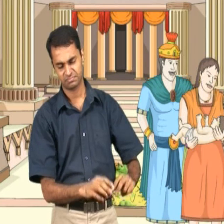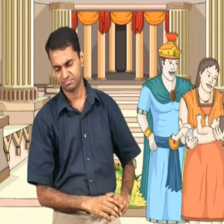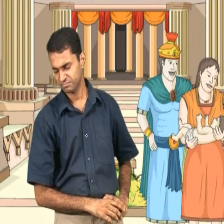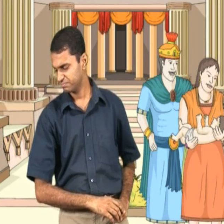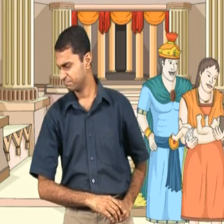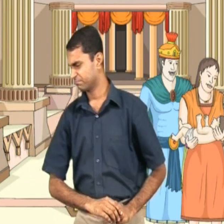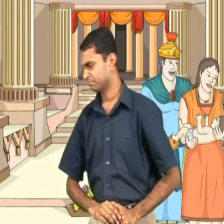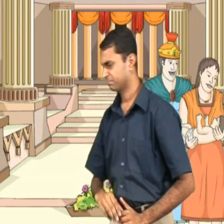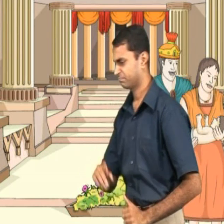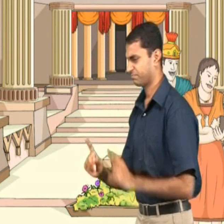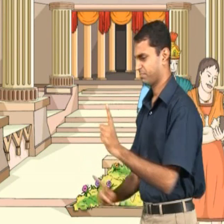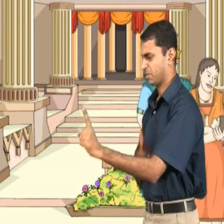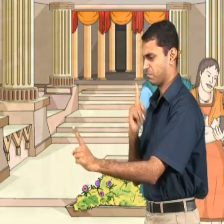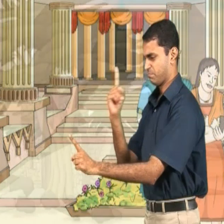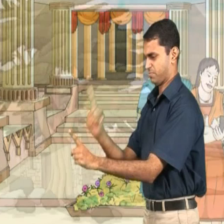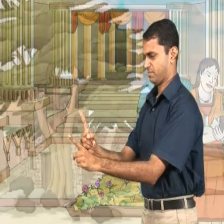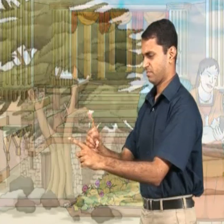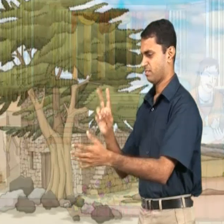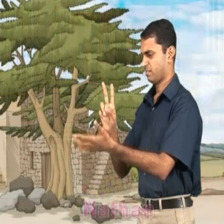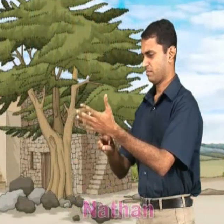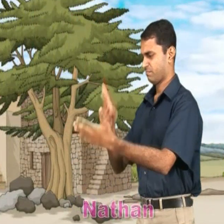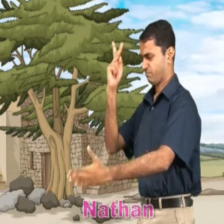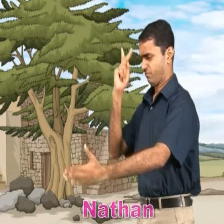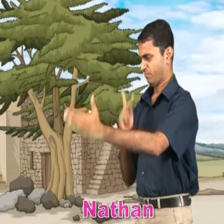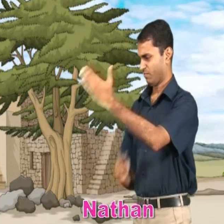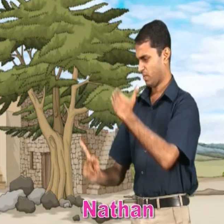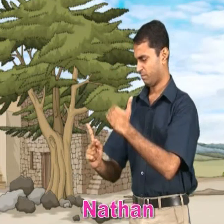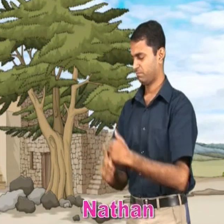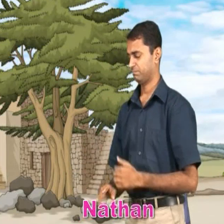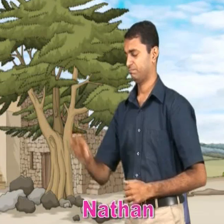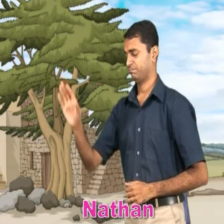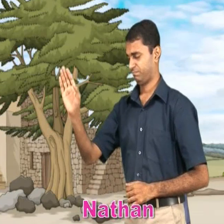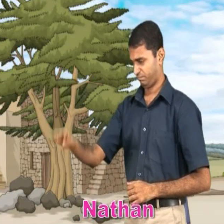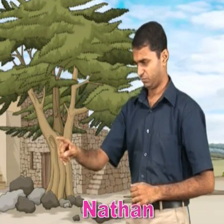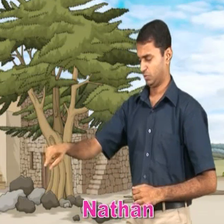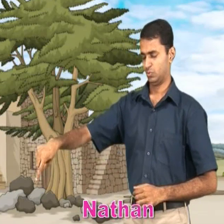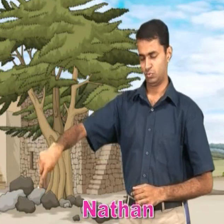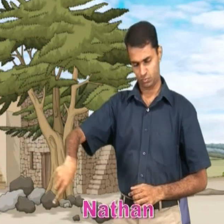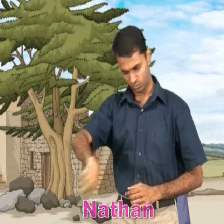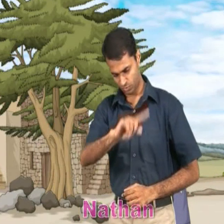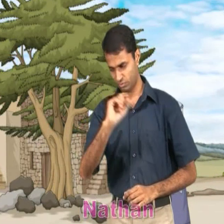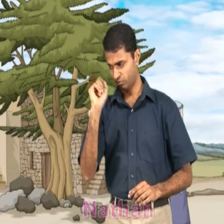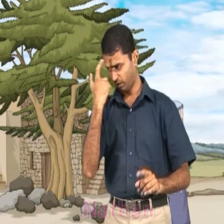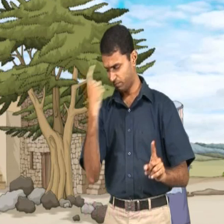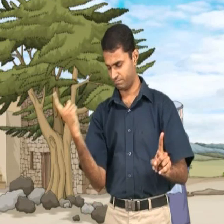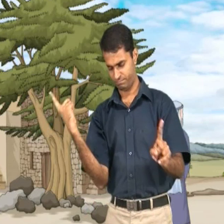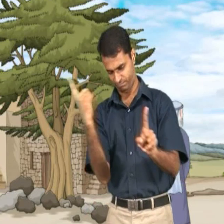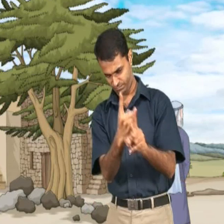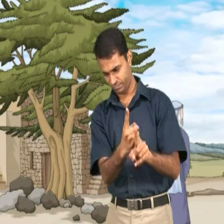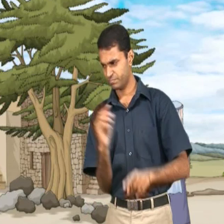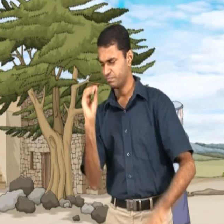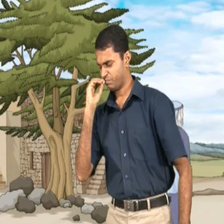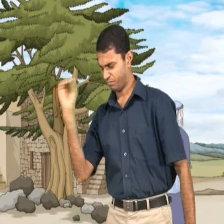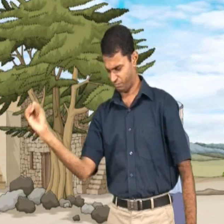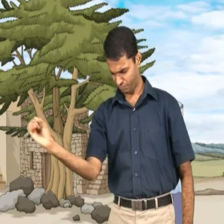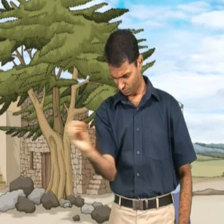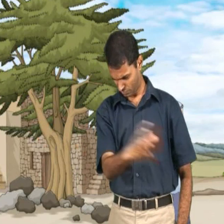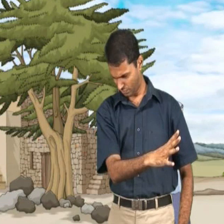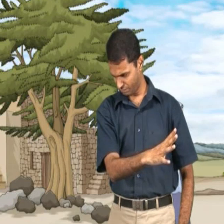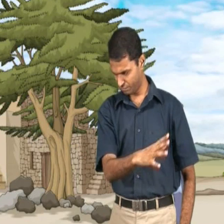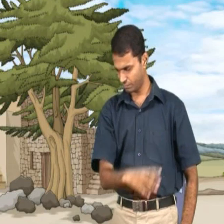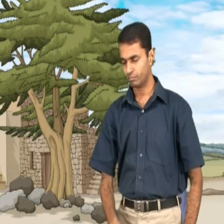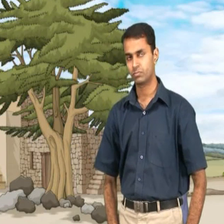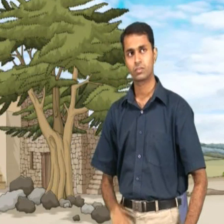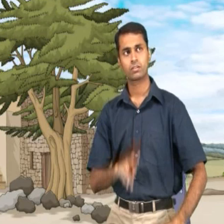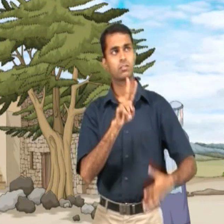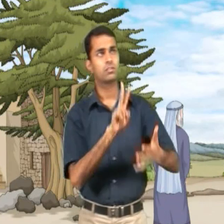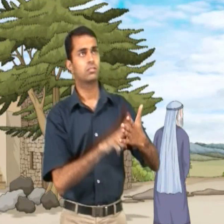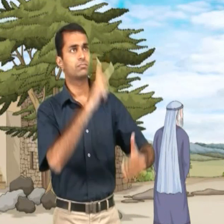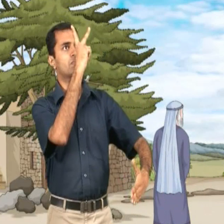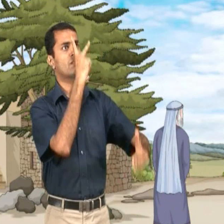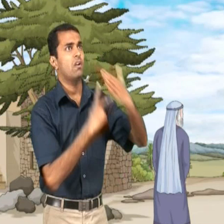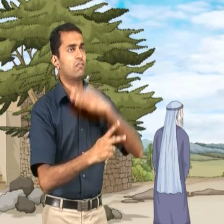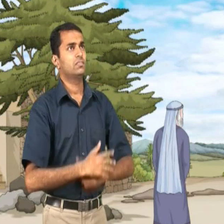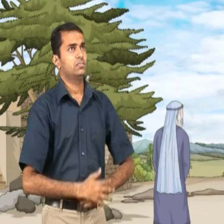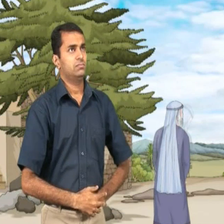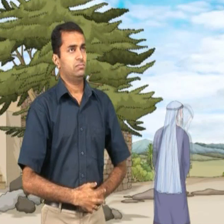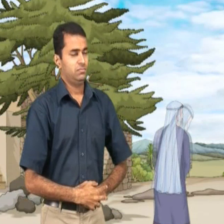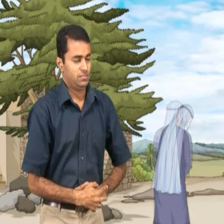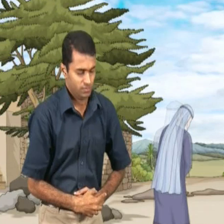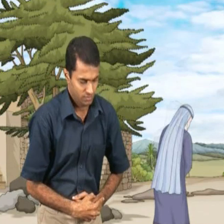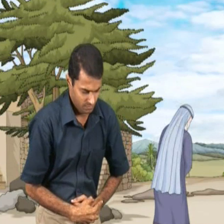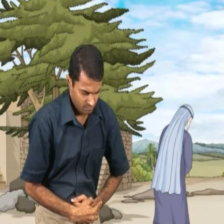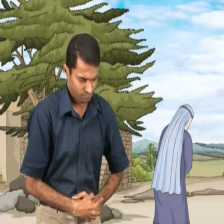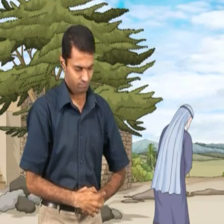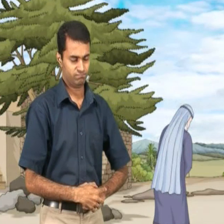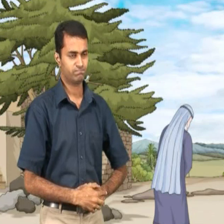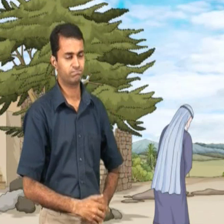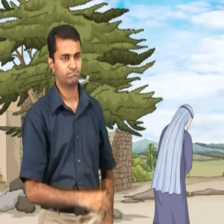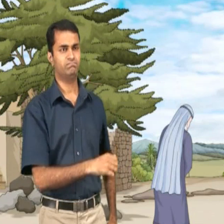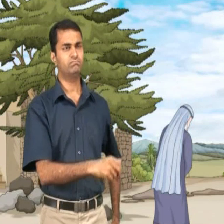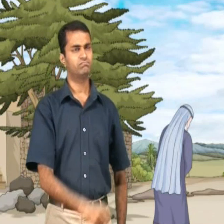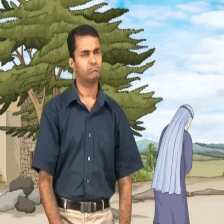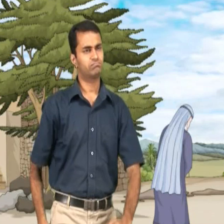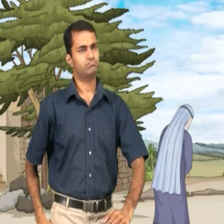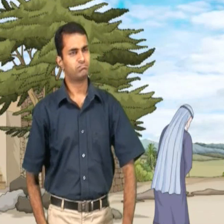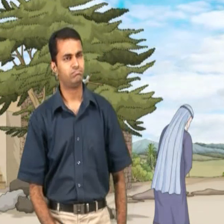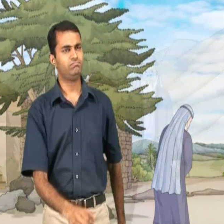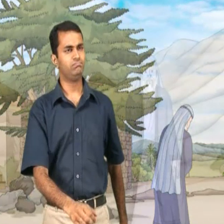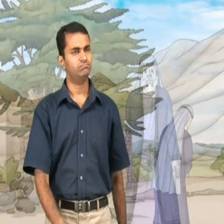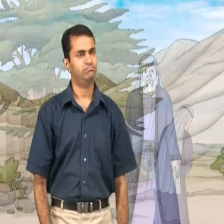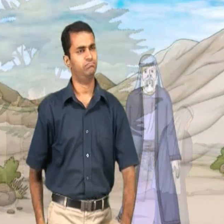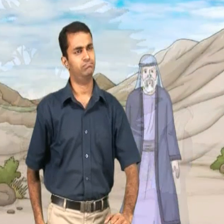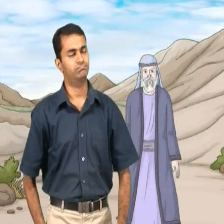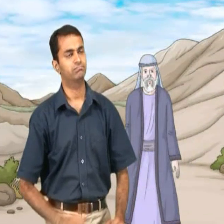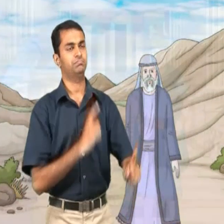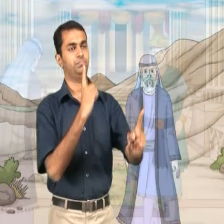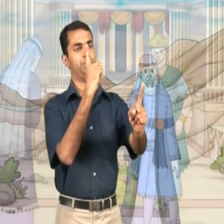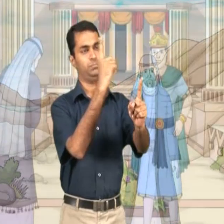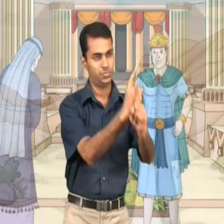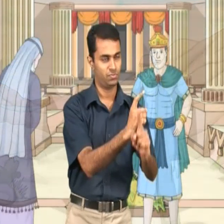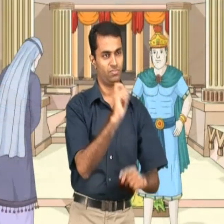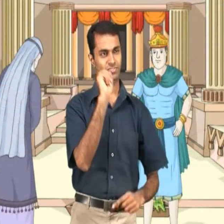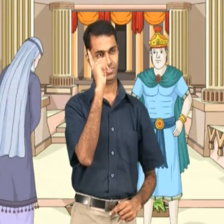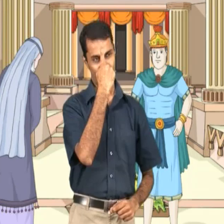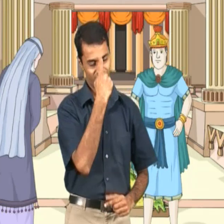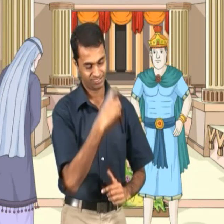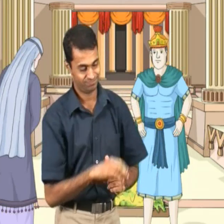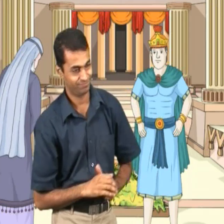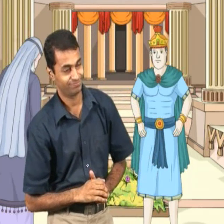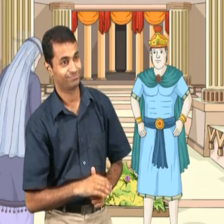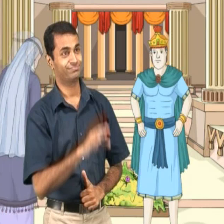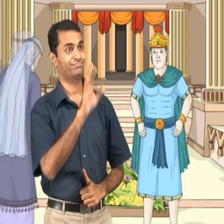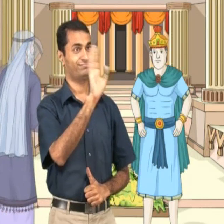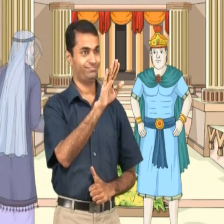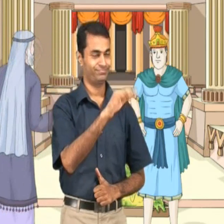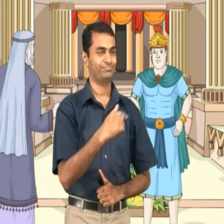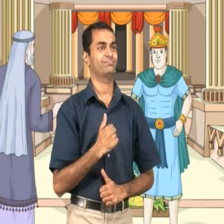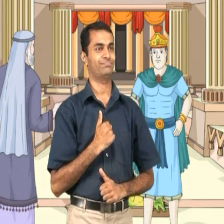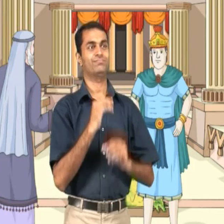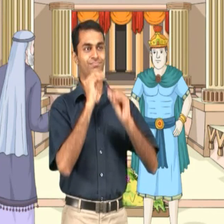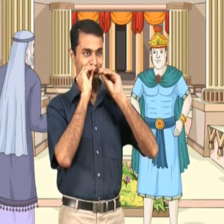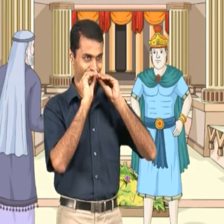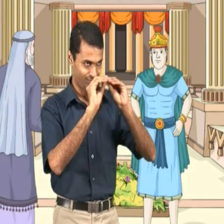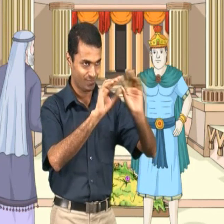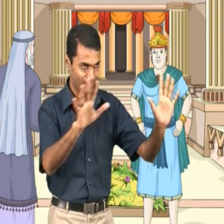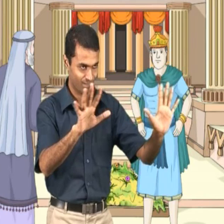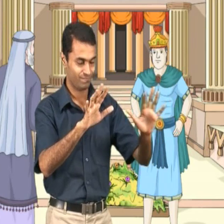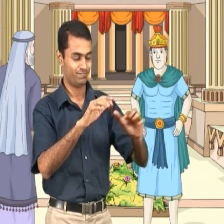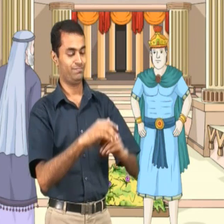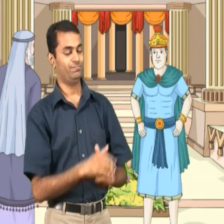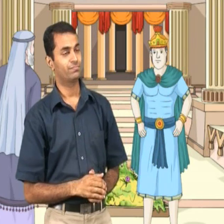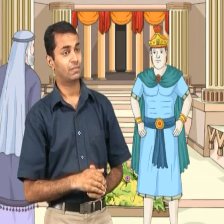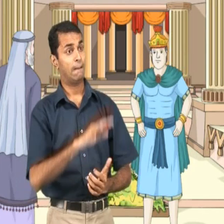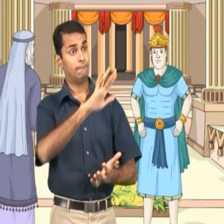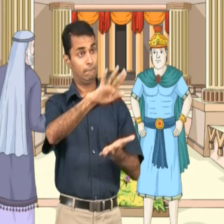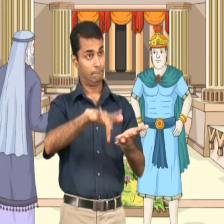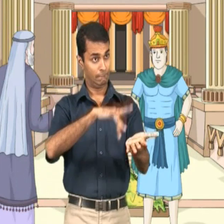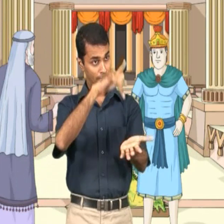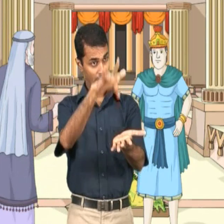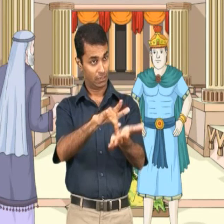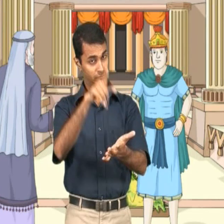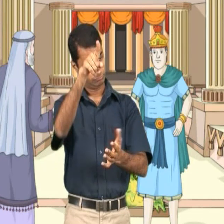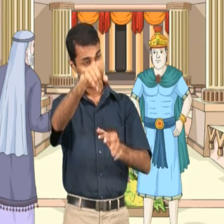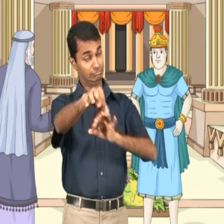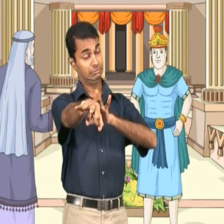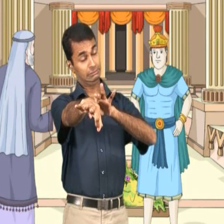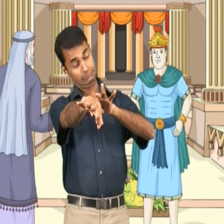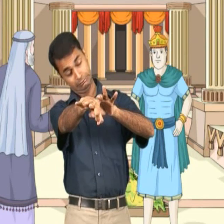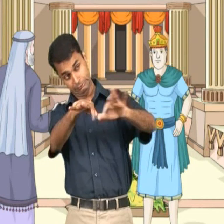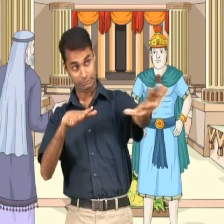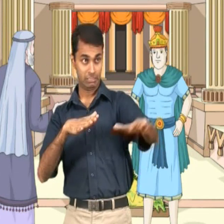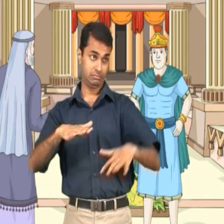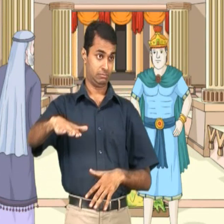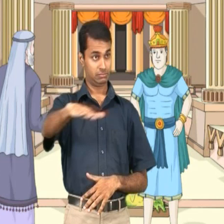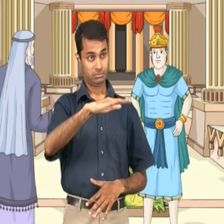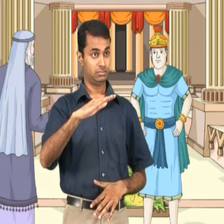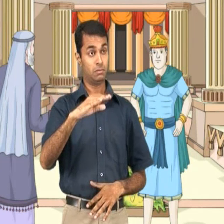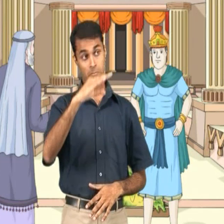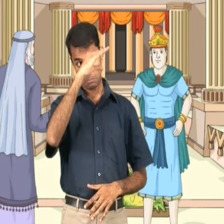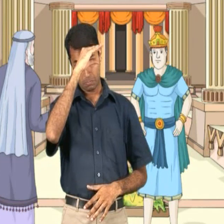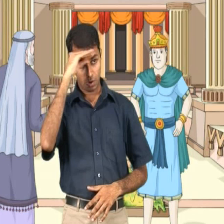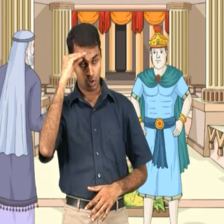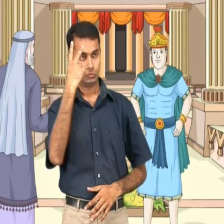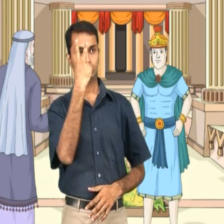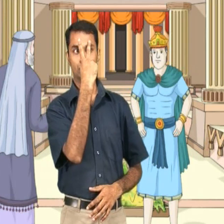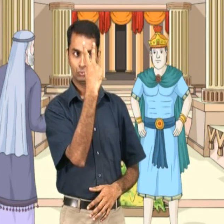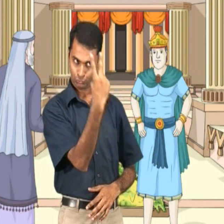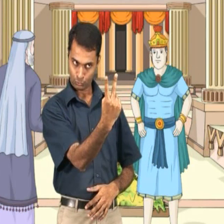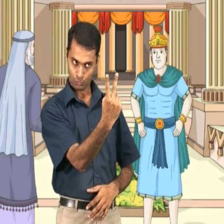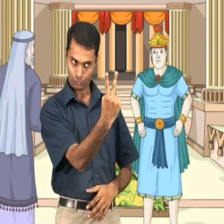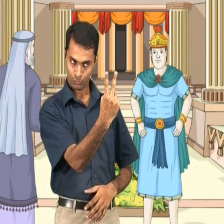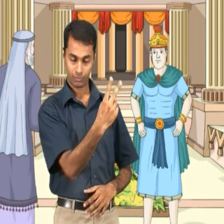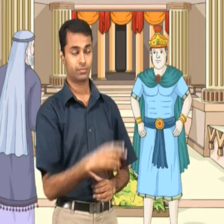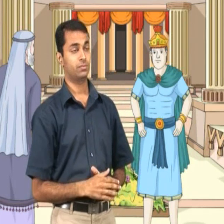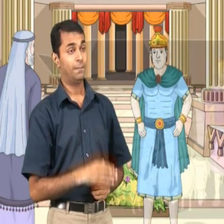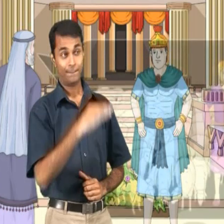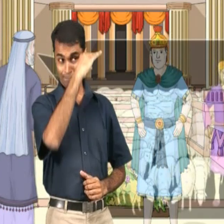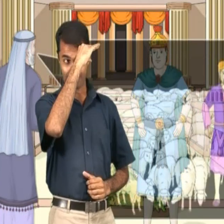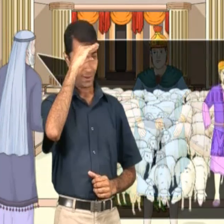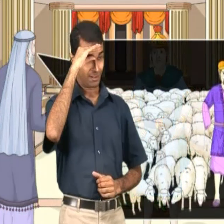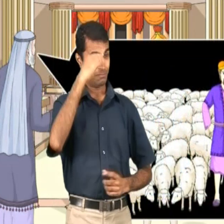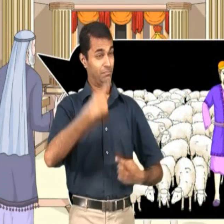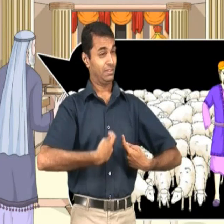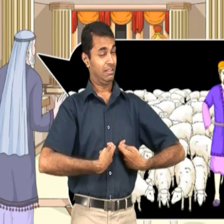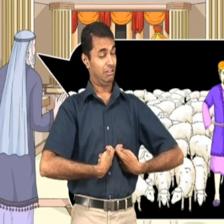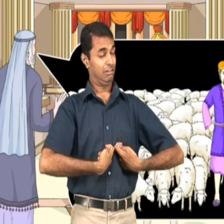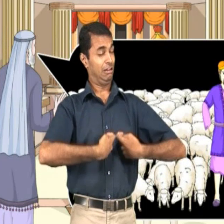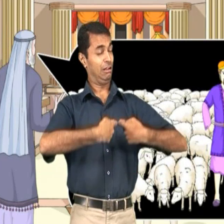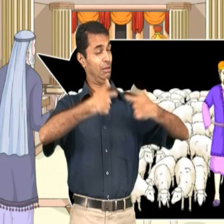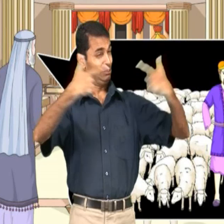Then the LORD sent Nathan to David, and when he arrived, he said, “There were two men in a certain city, one rich and the other poor.